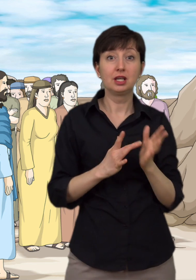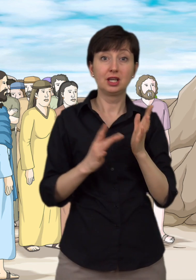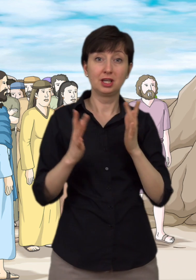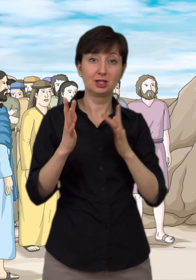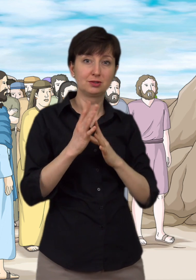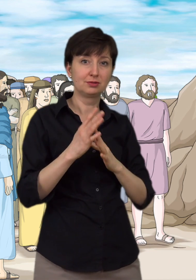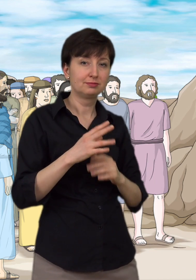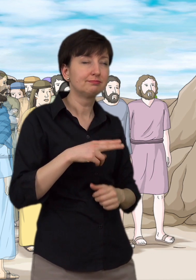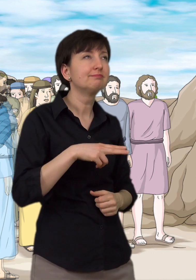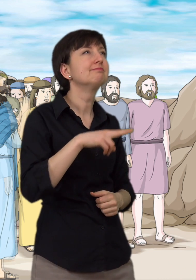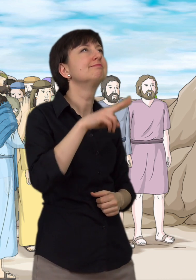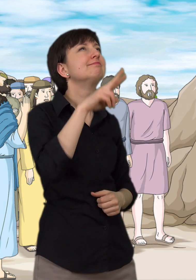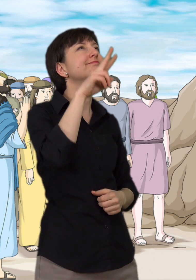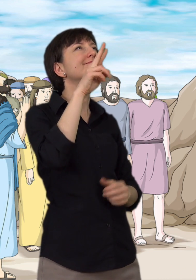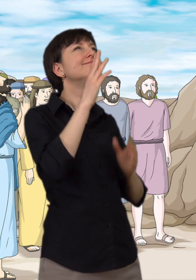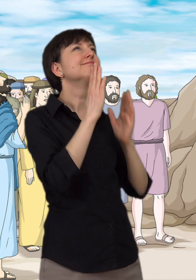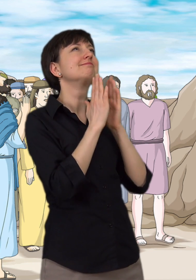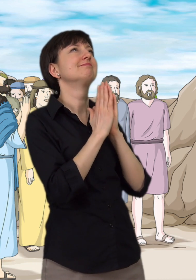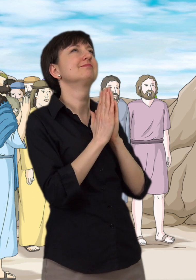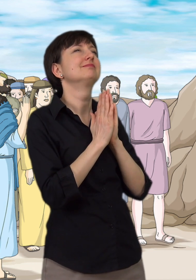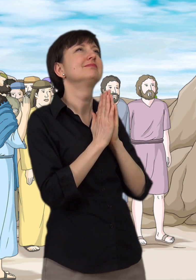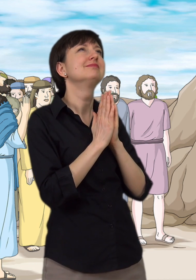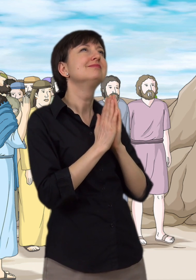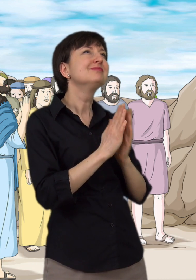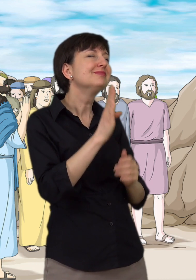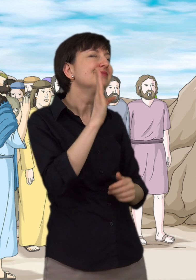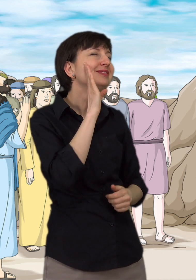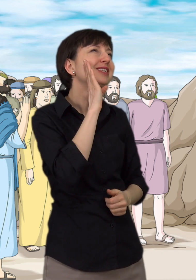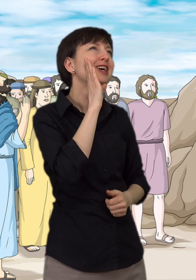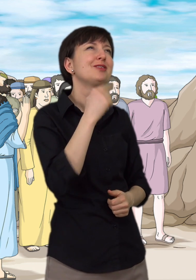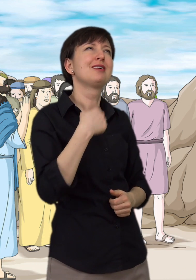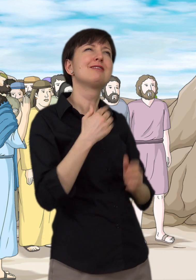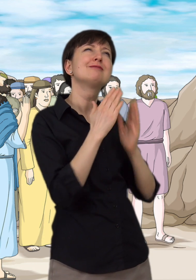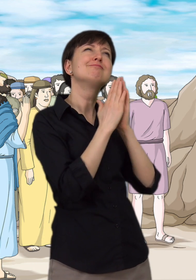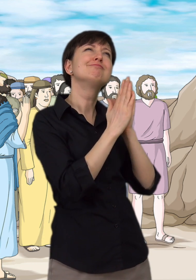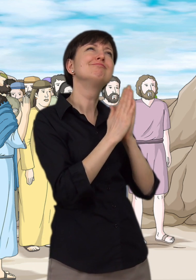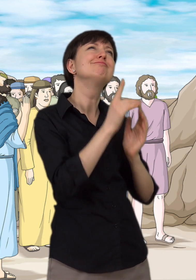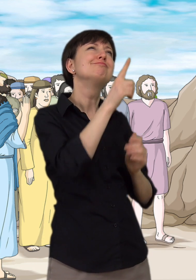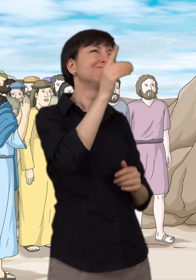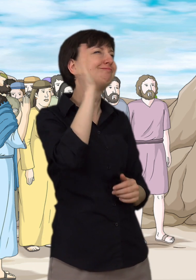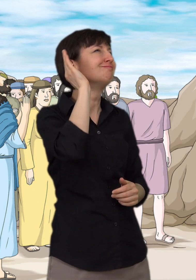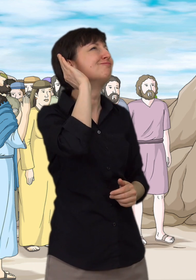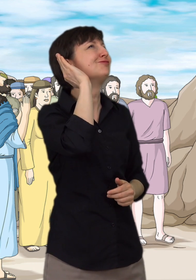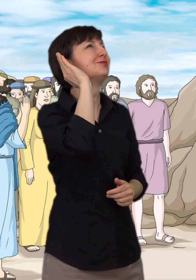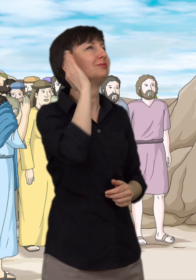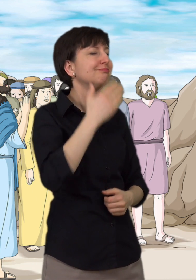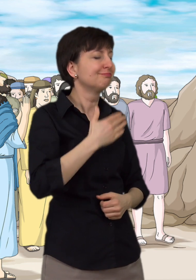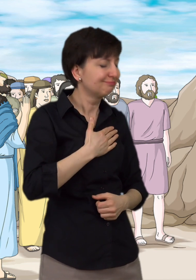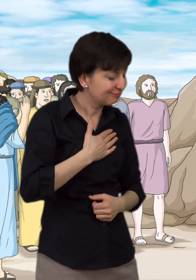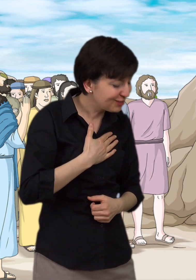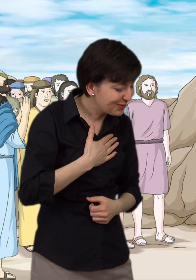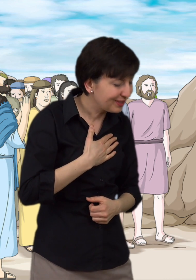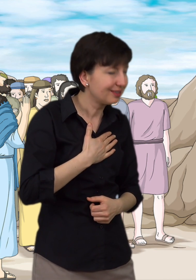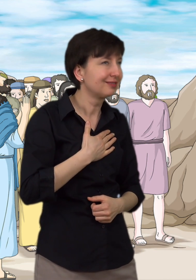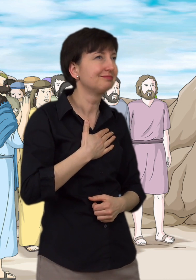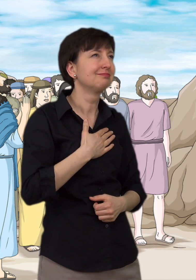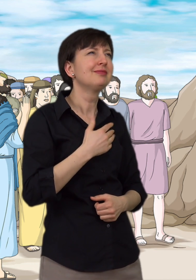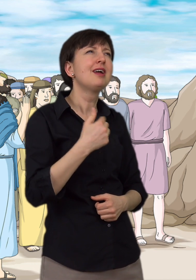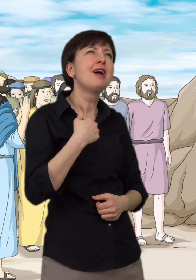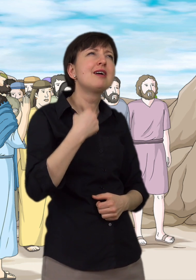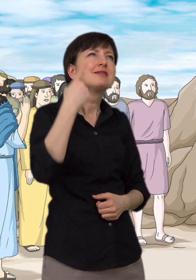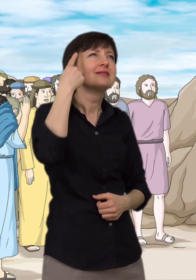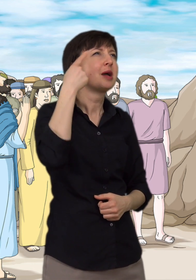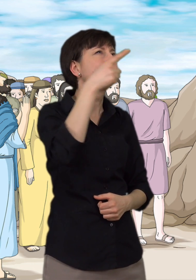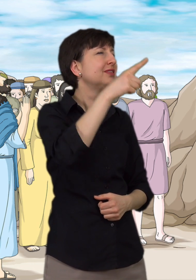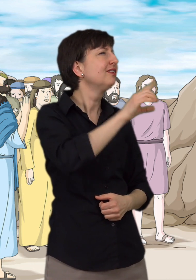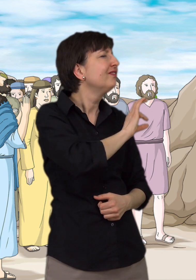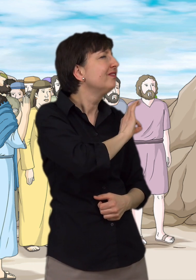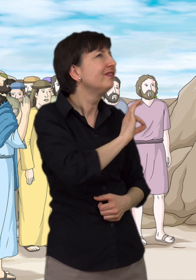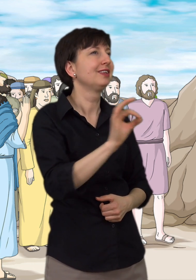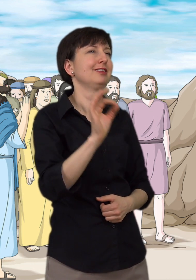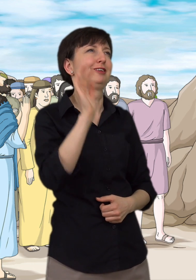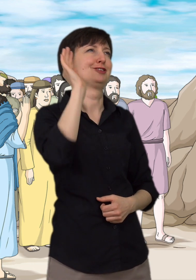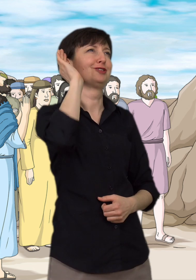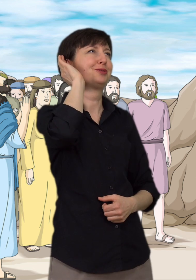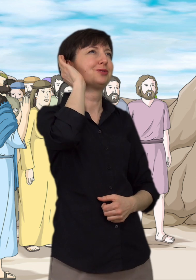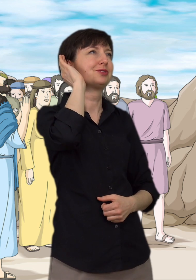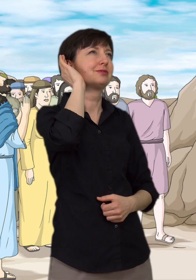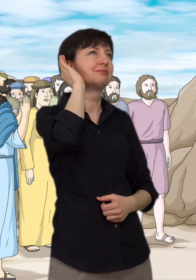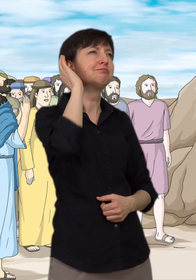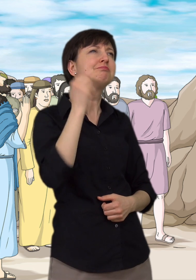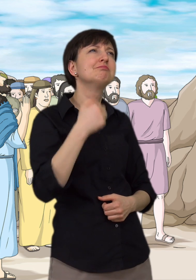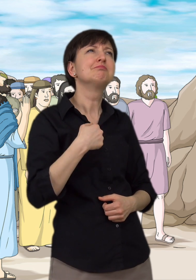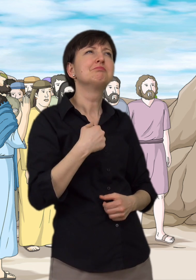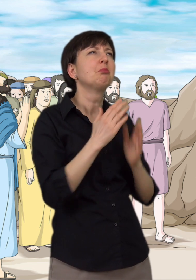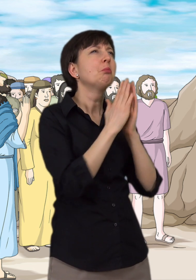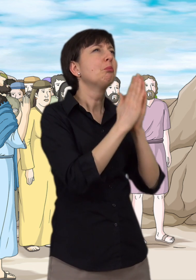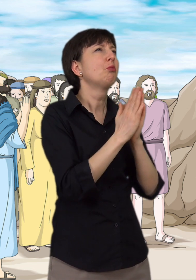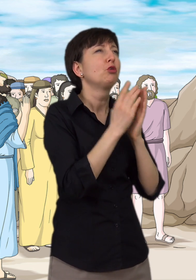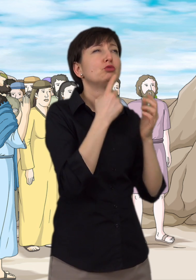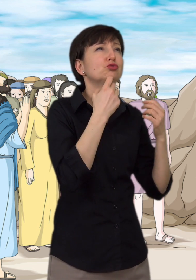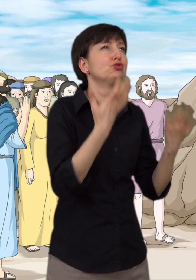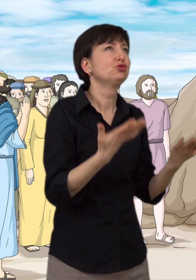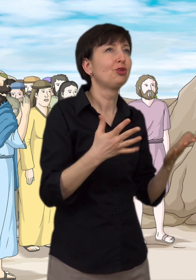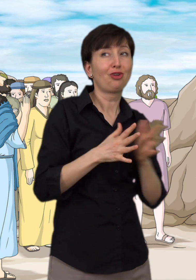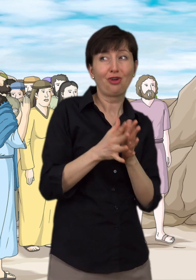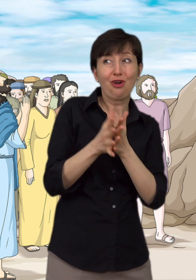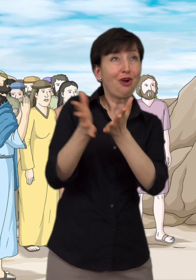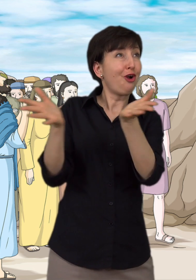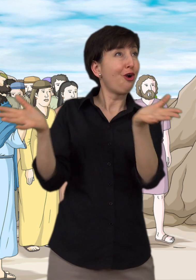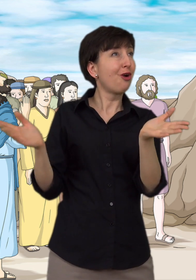Then Jesus lifted His eyes upward and said, “Father, I thank You that You have heard Me.